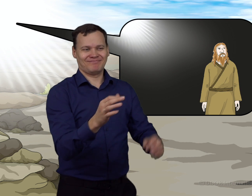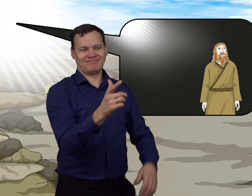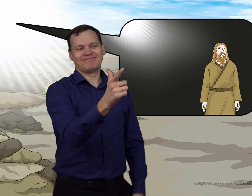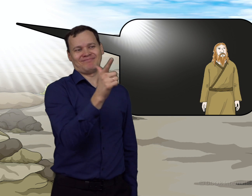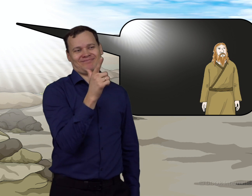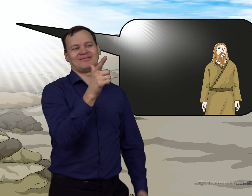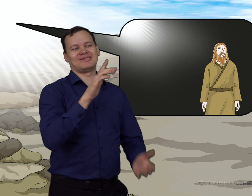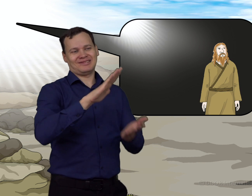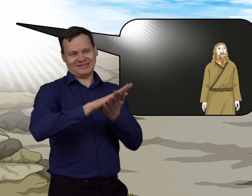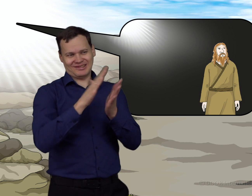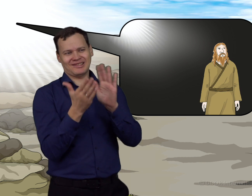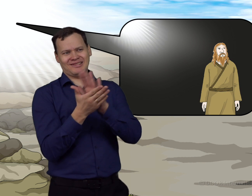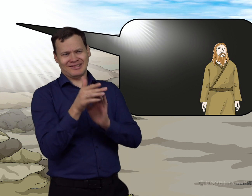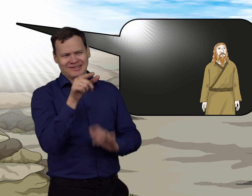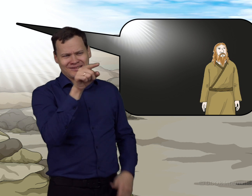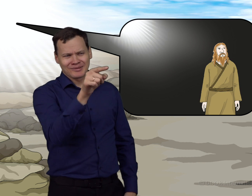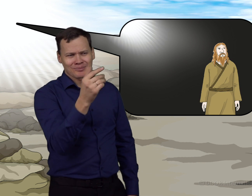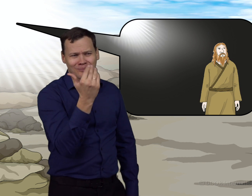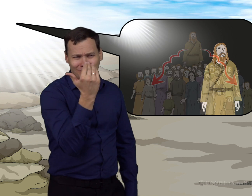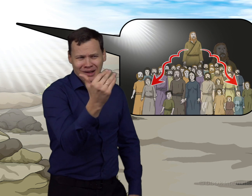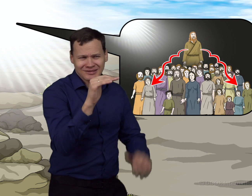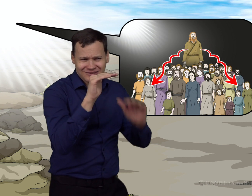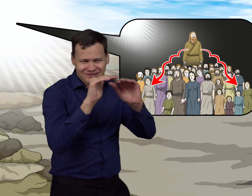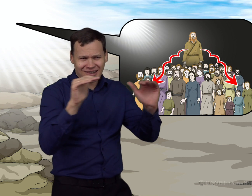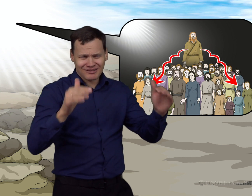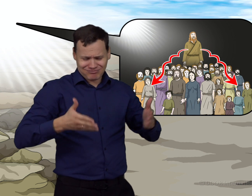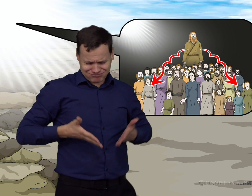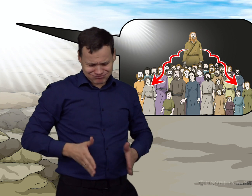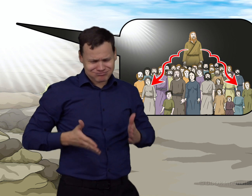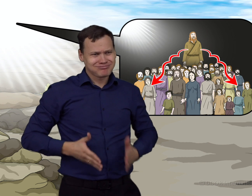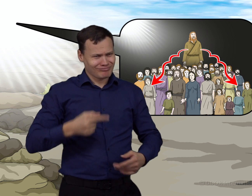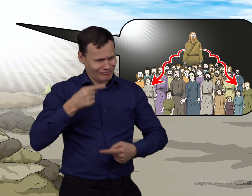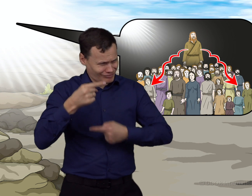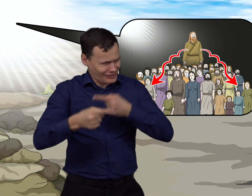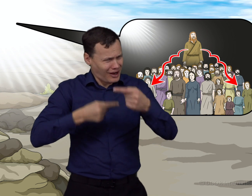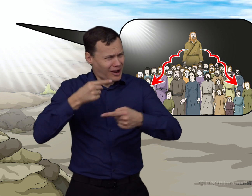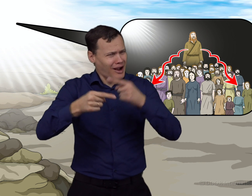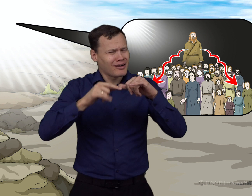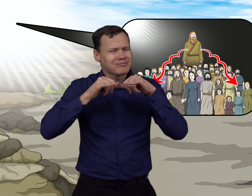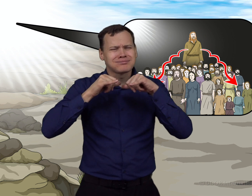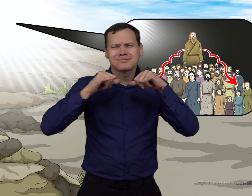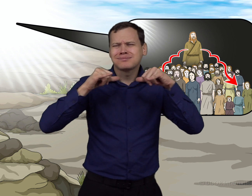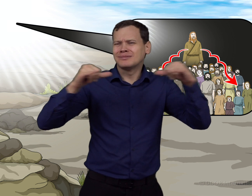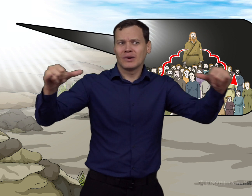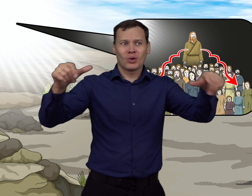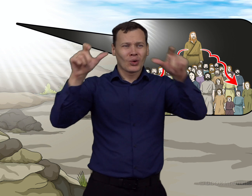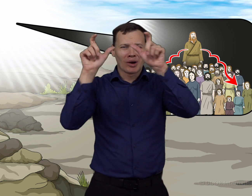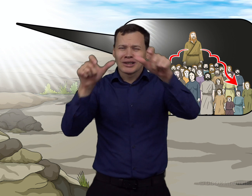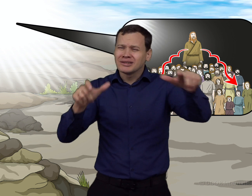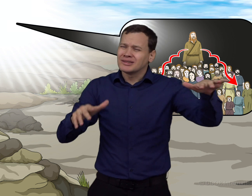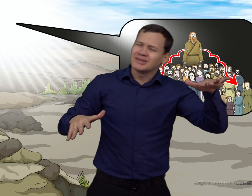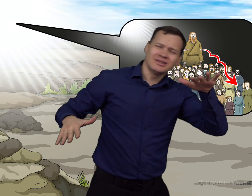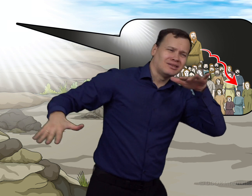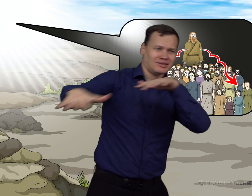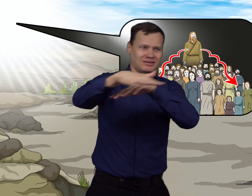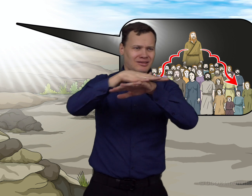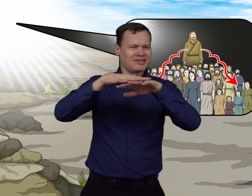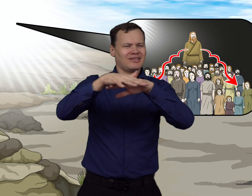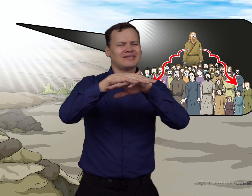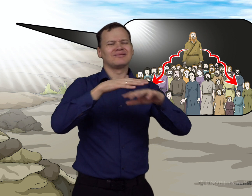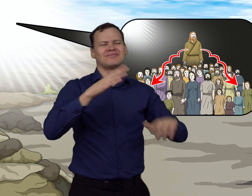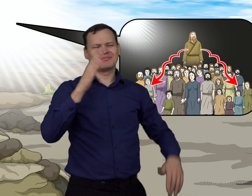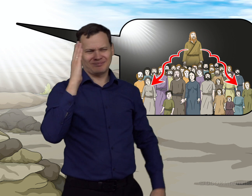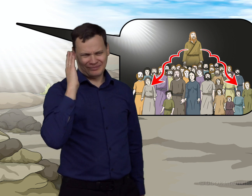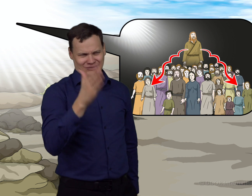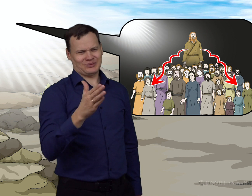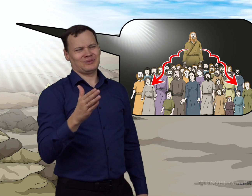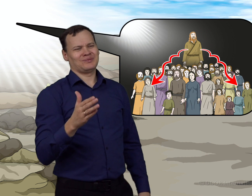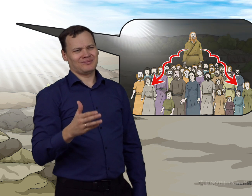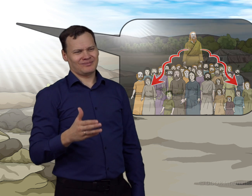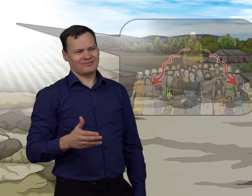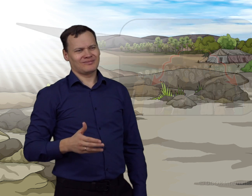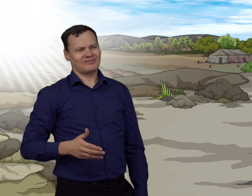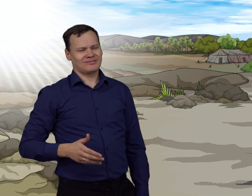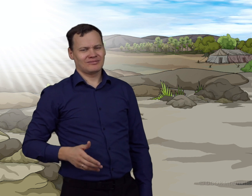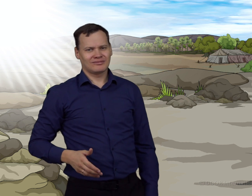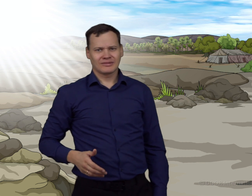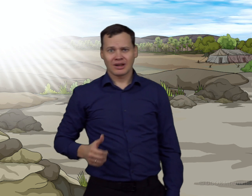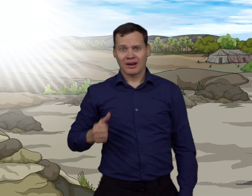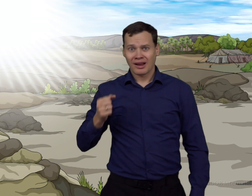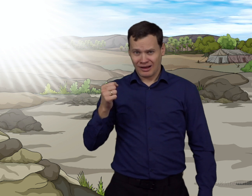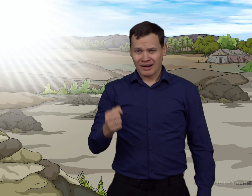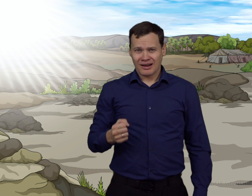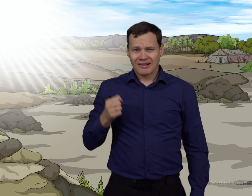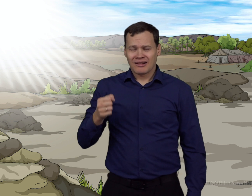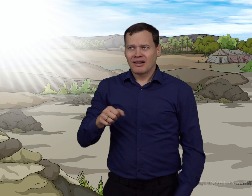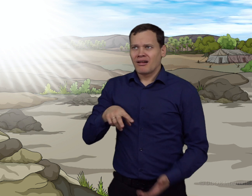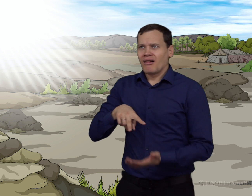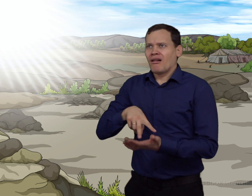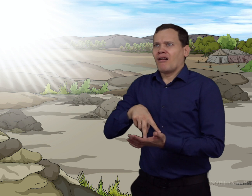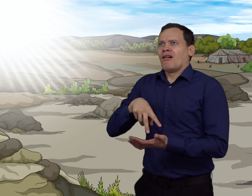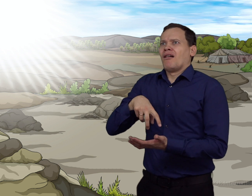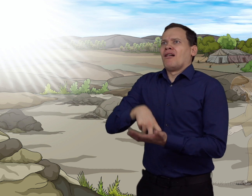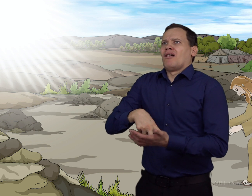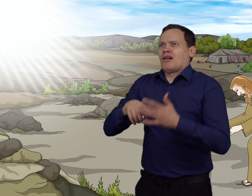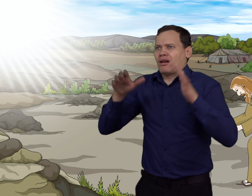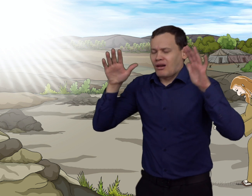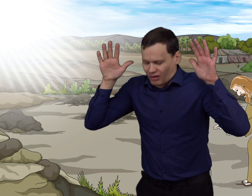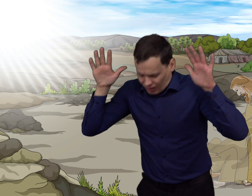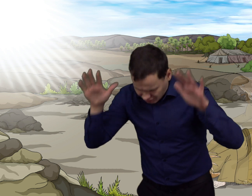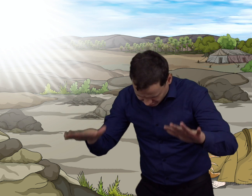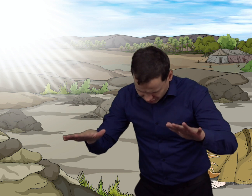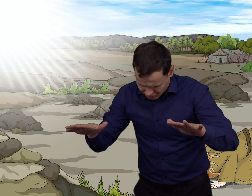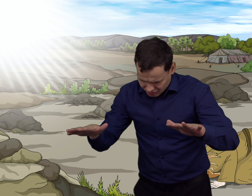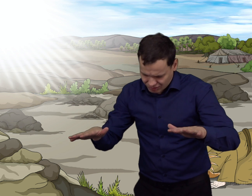I will establish My covenant between Me and you, and I will multiply you exceedingly.”